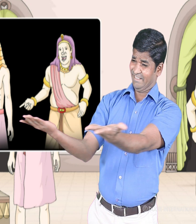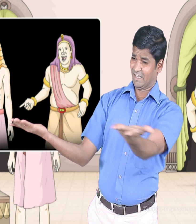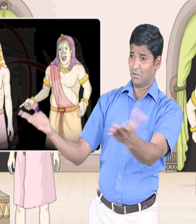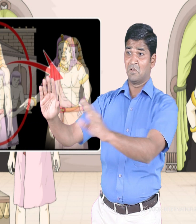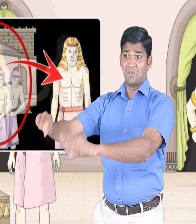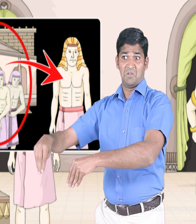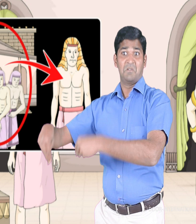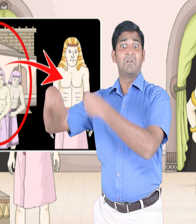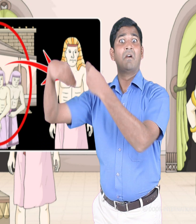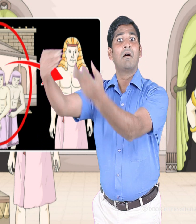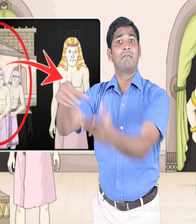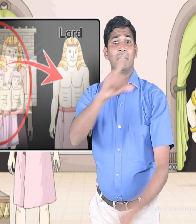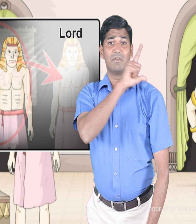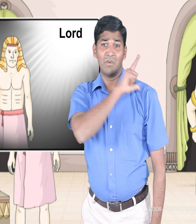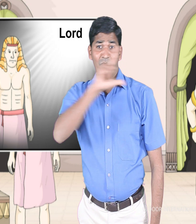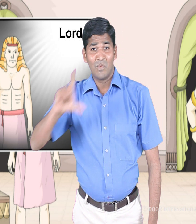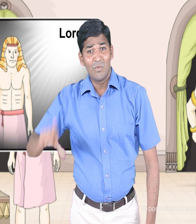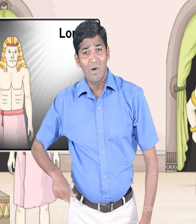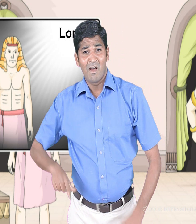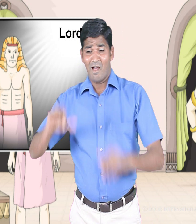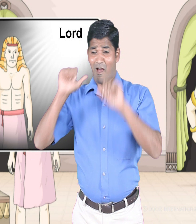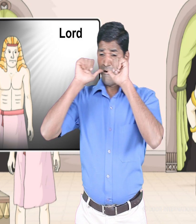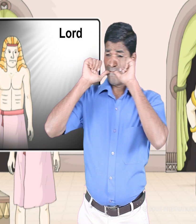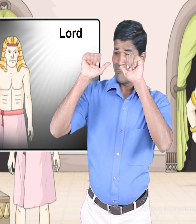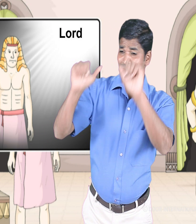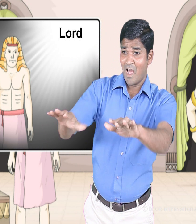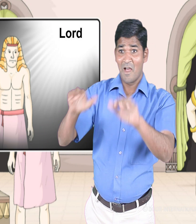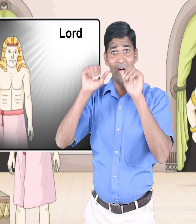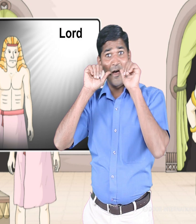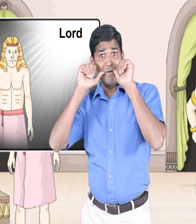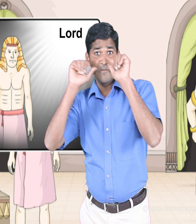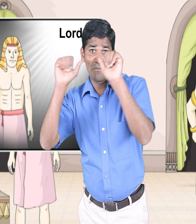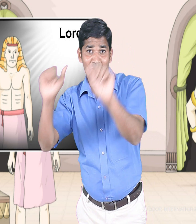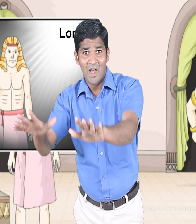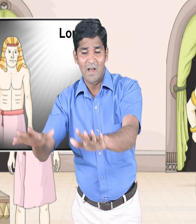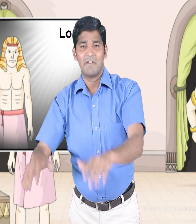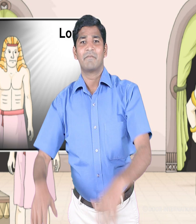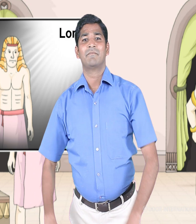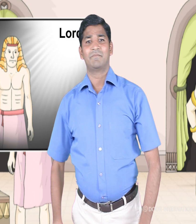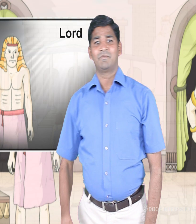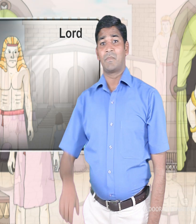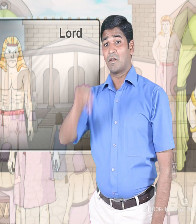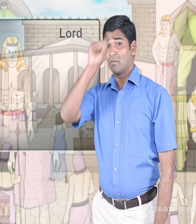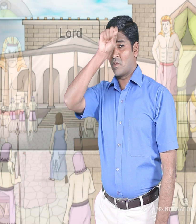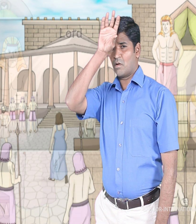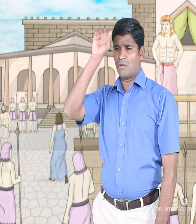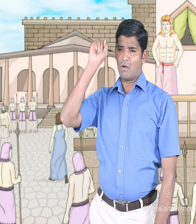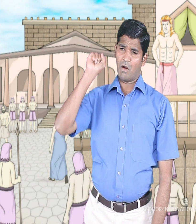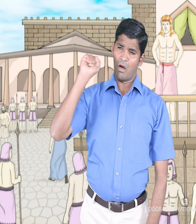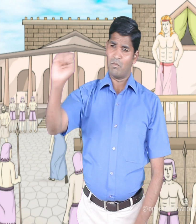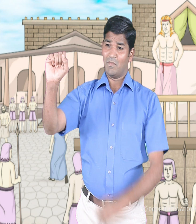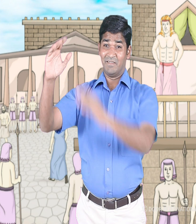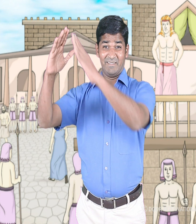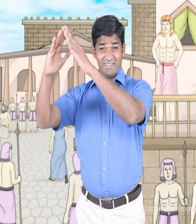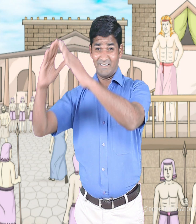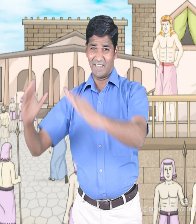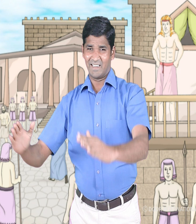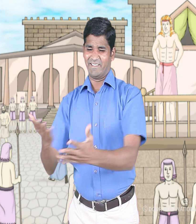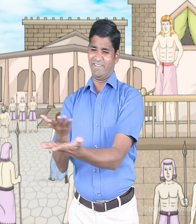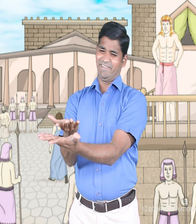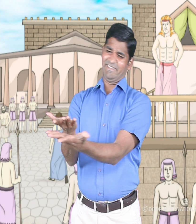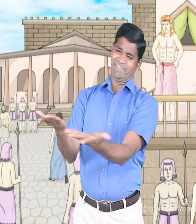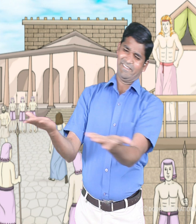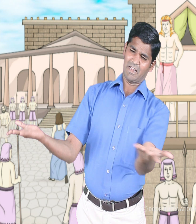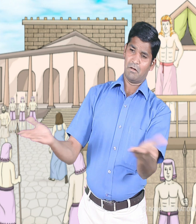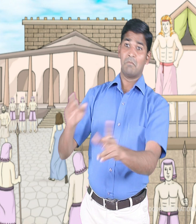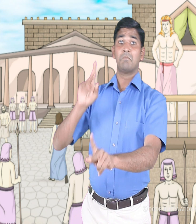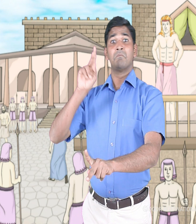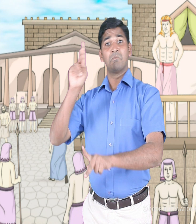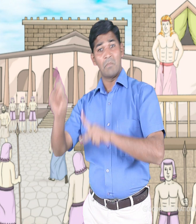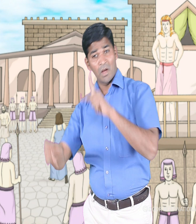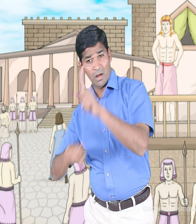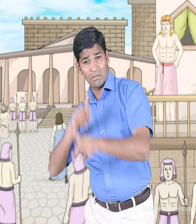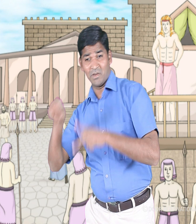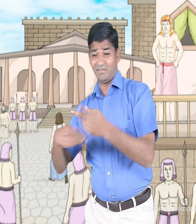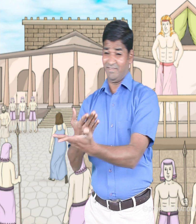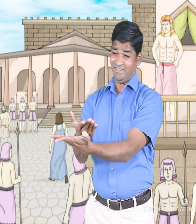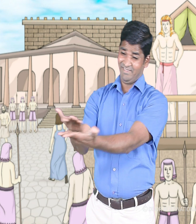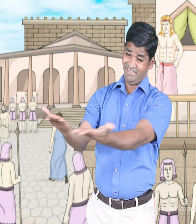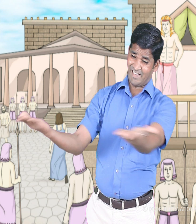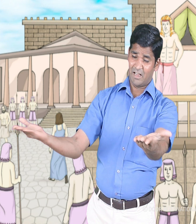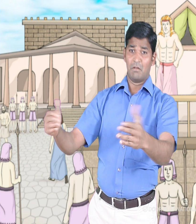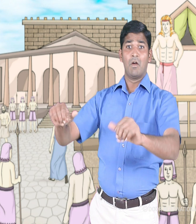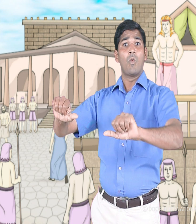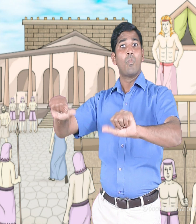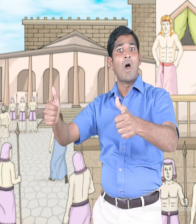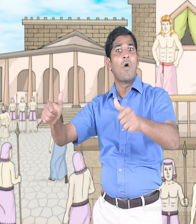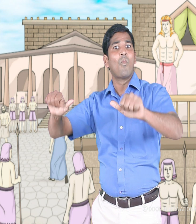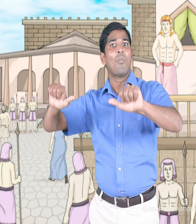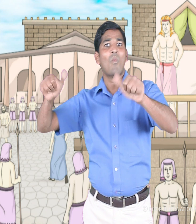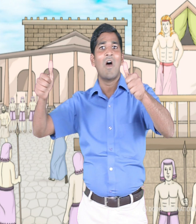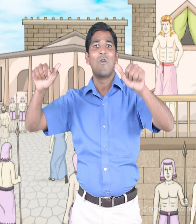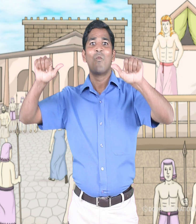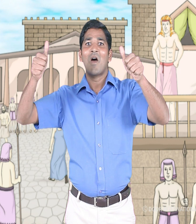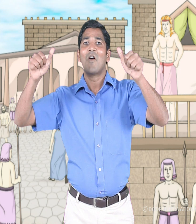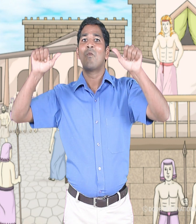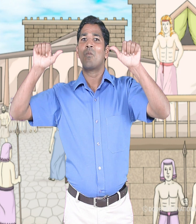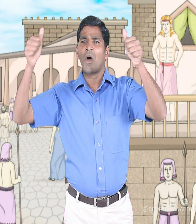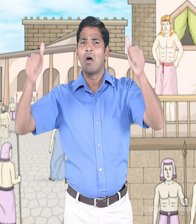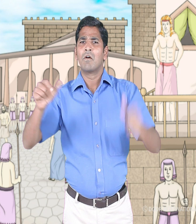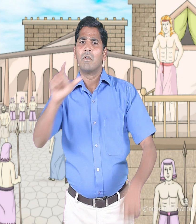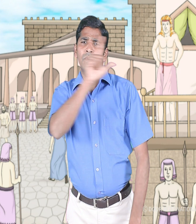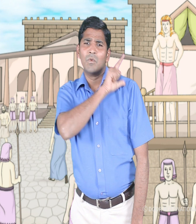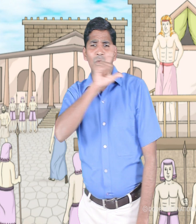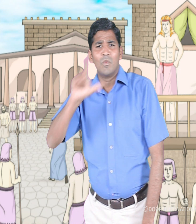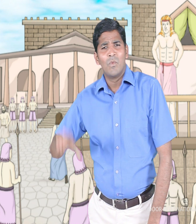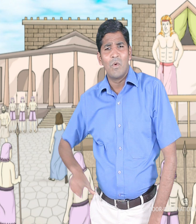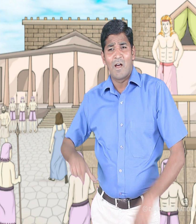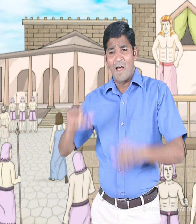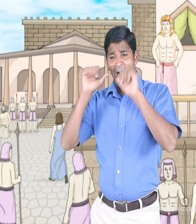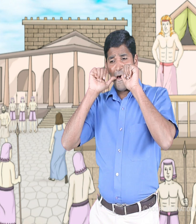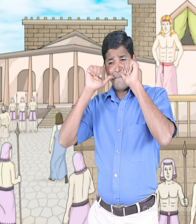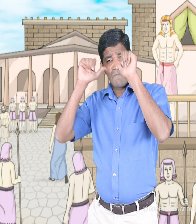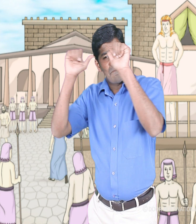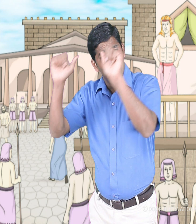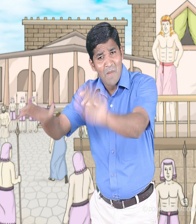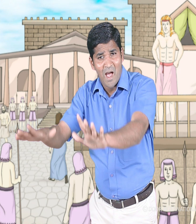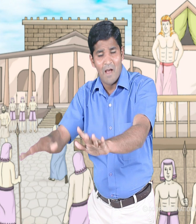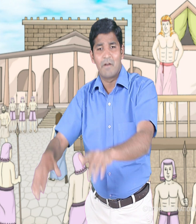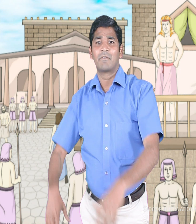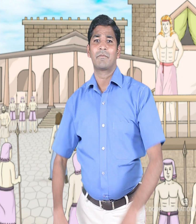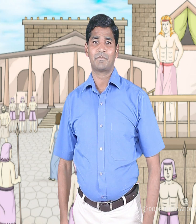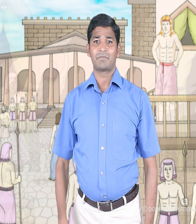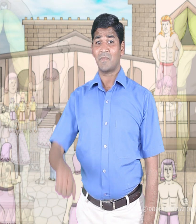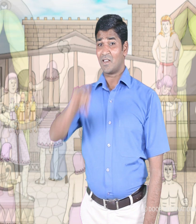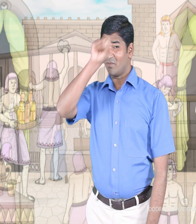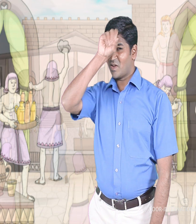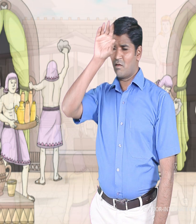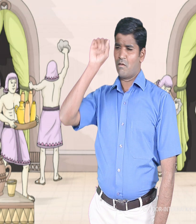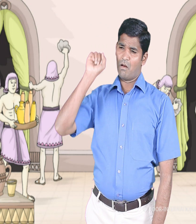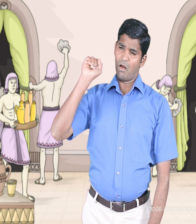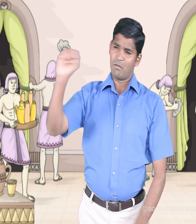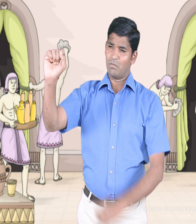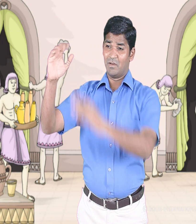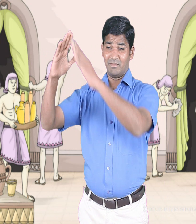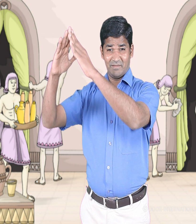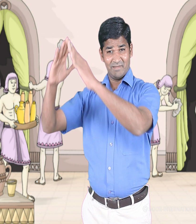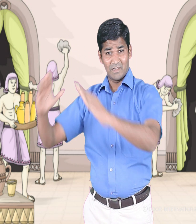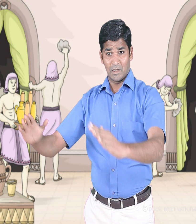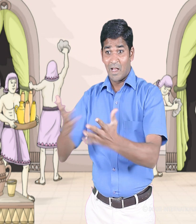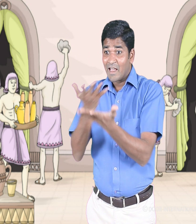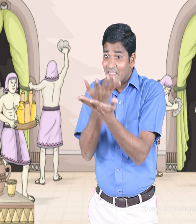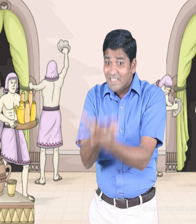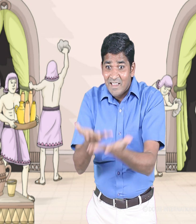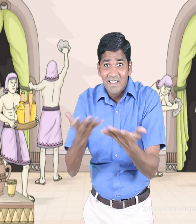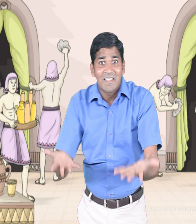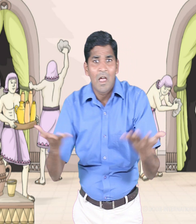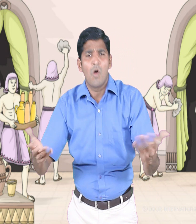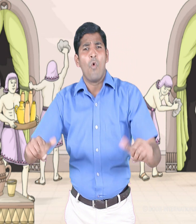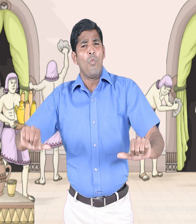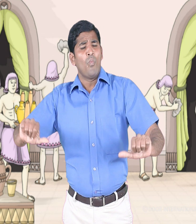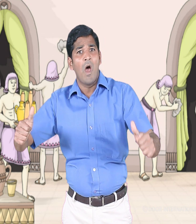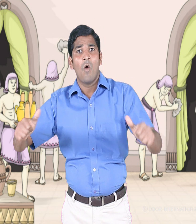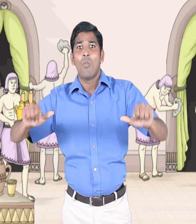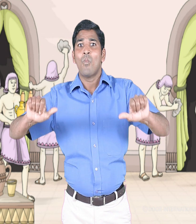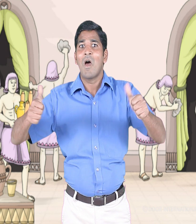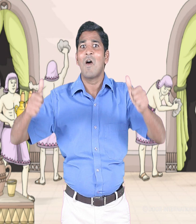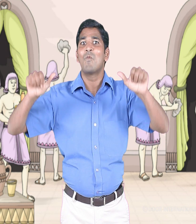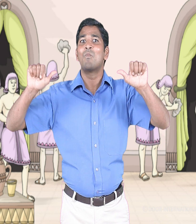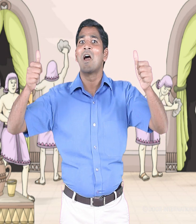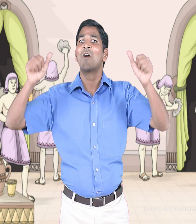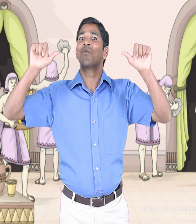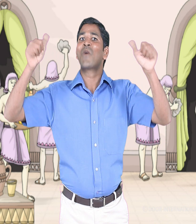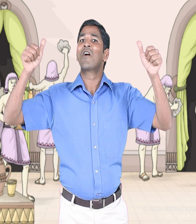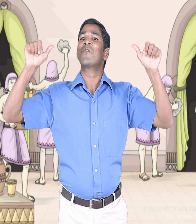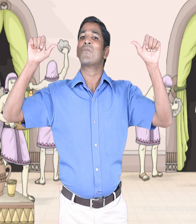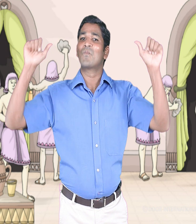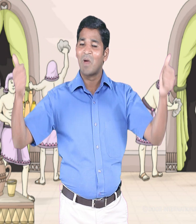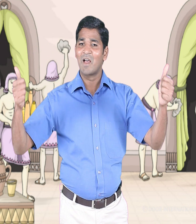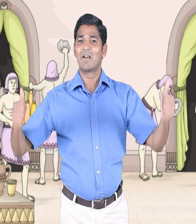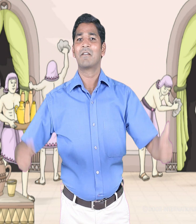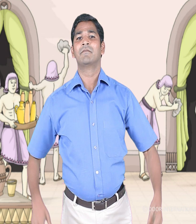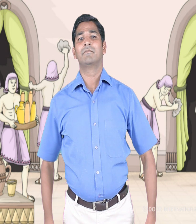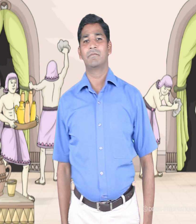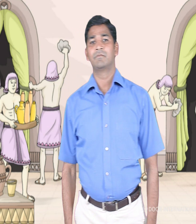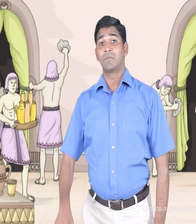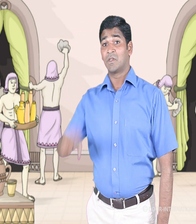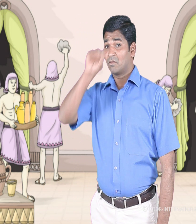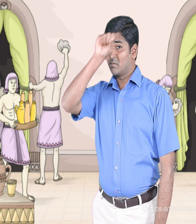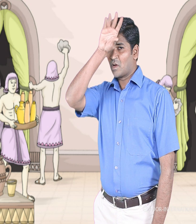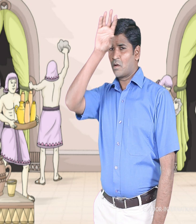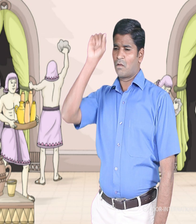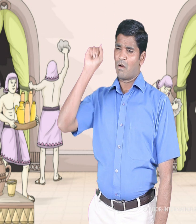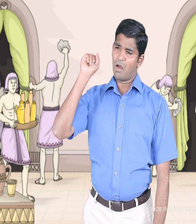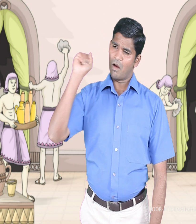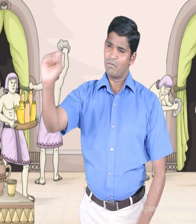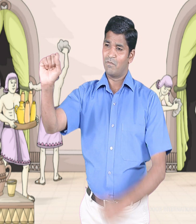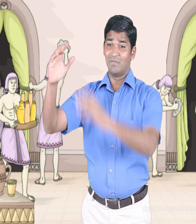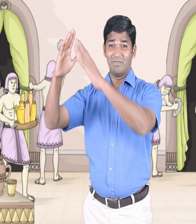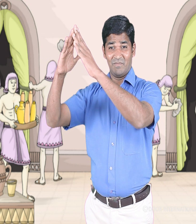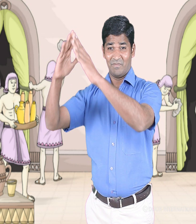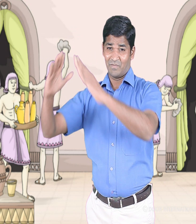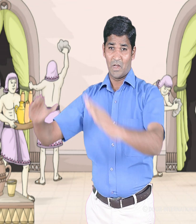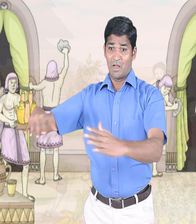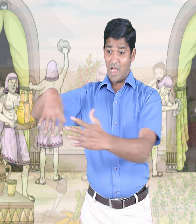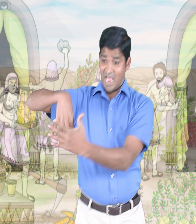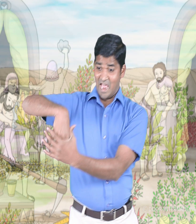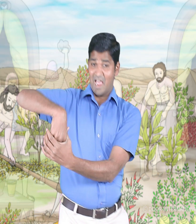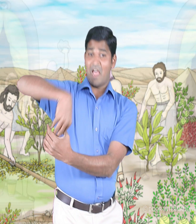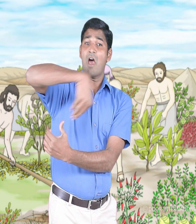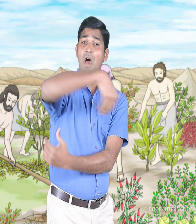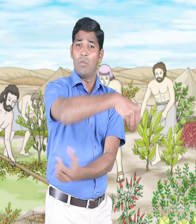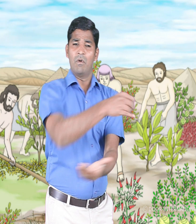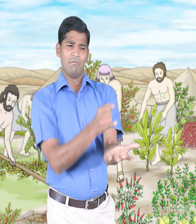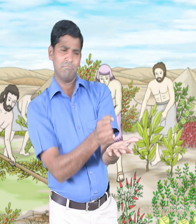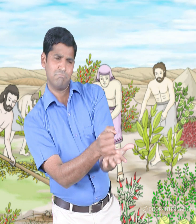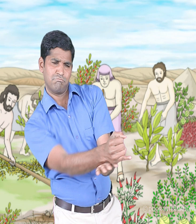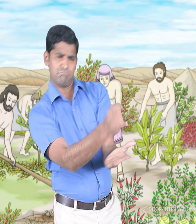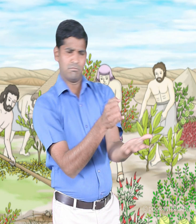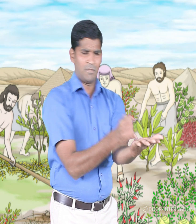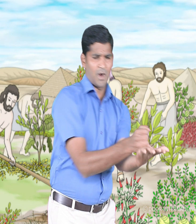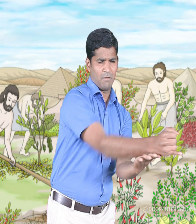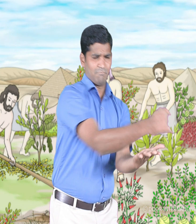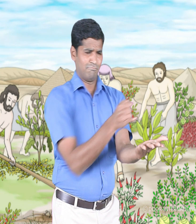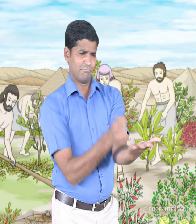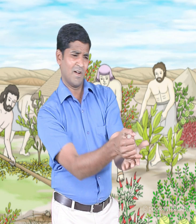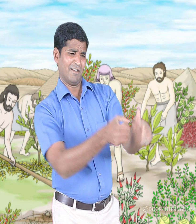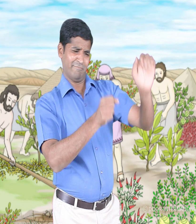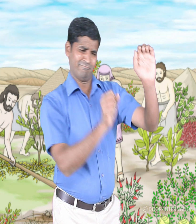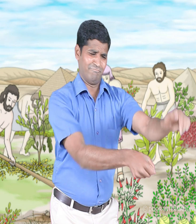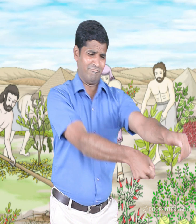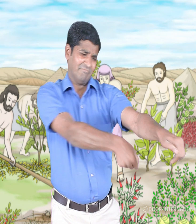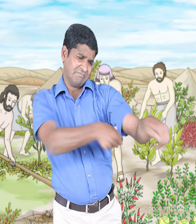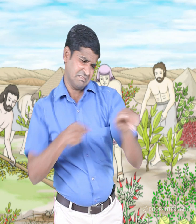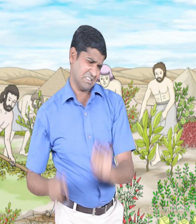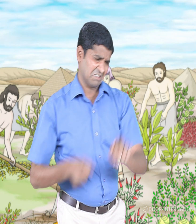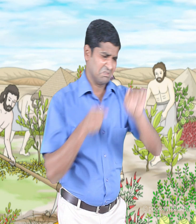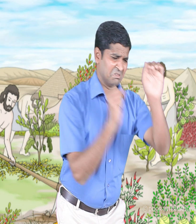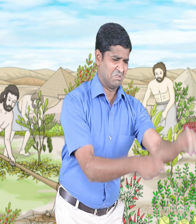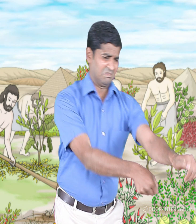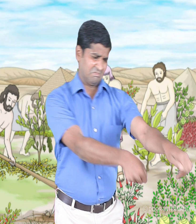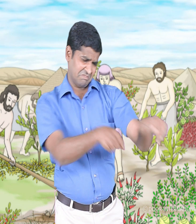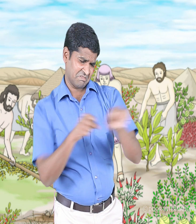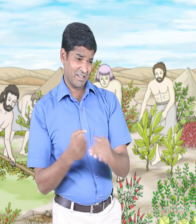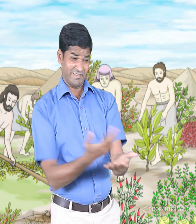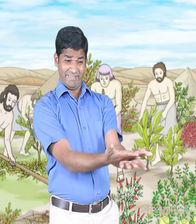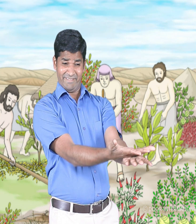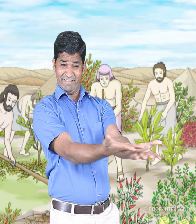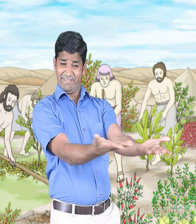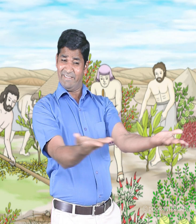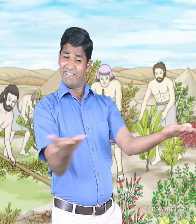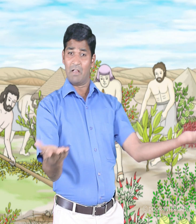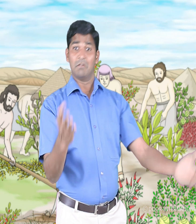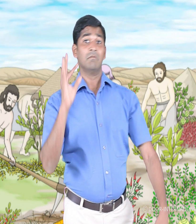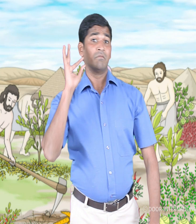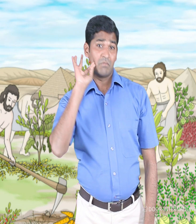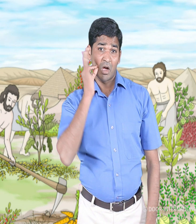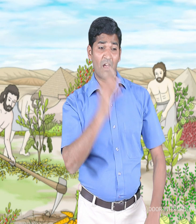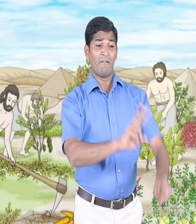From the time that he put Joseph in charge of his household and all he owned, the LORD blessed the Egyptian’s household on account of him.